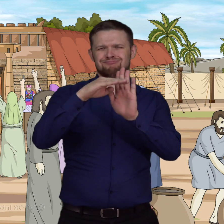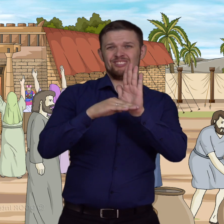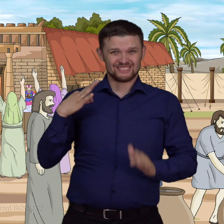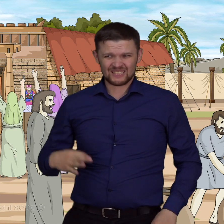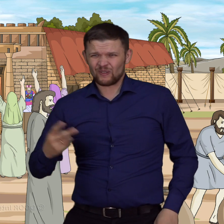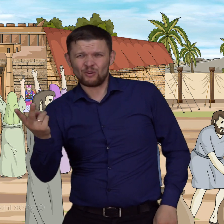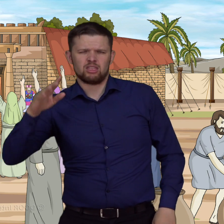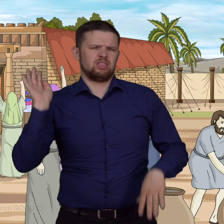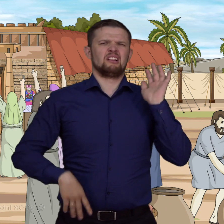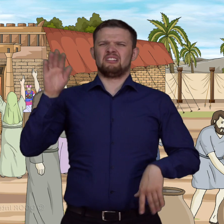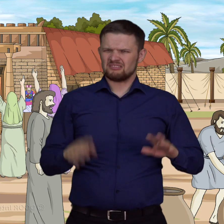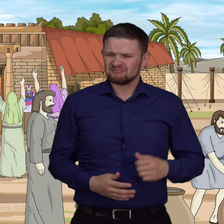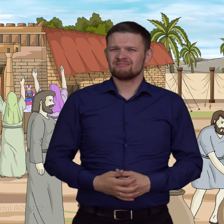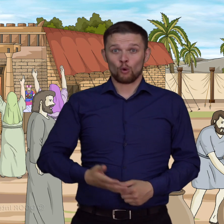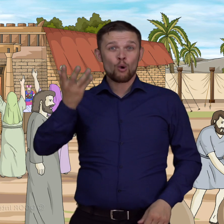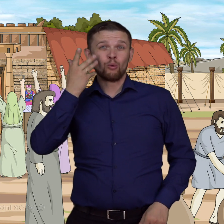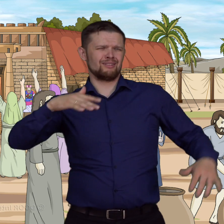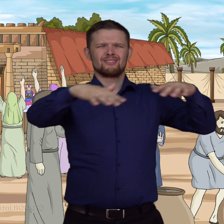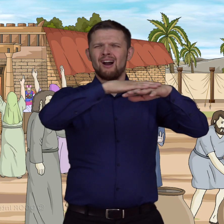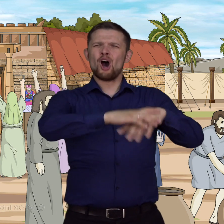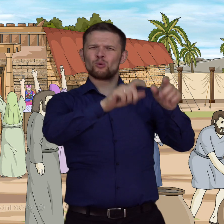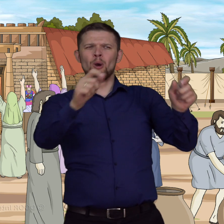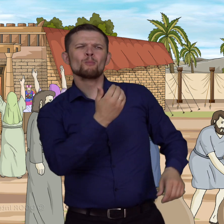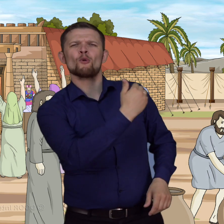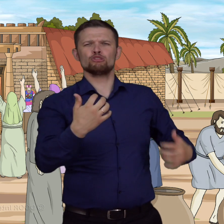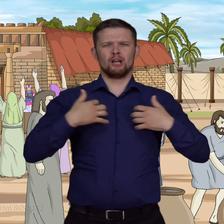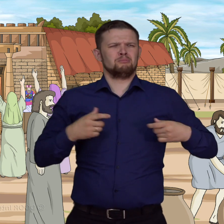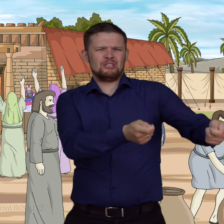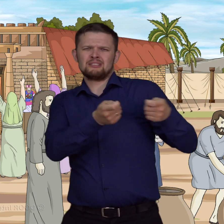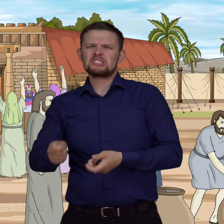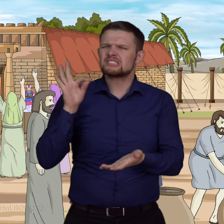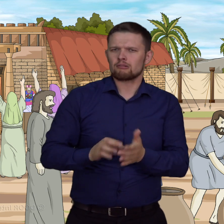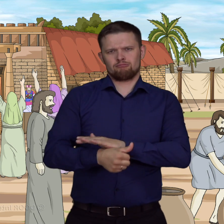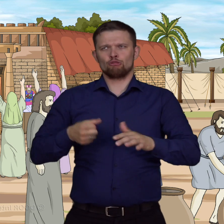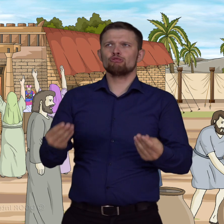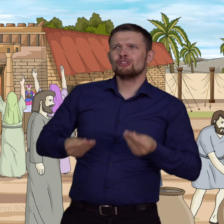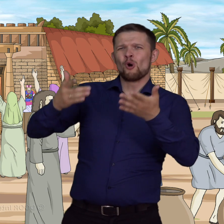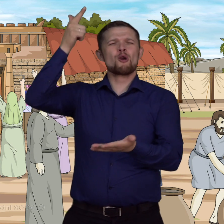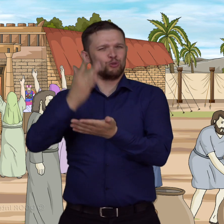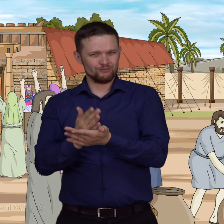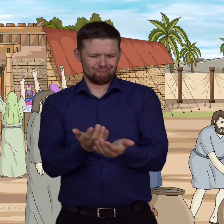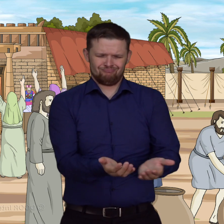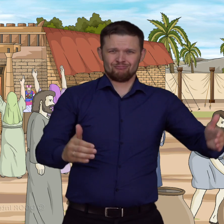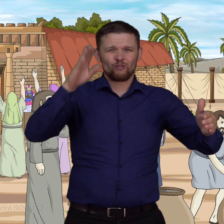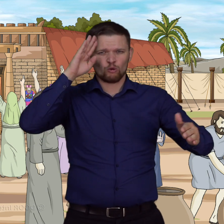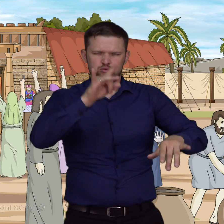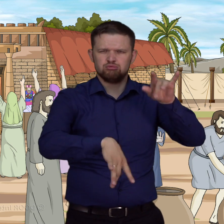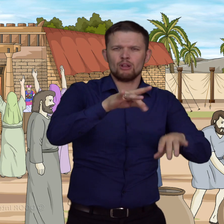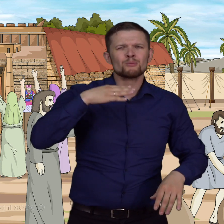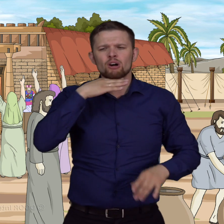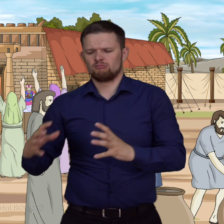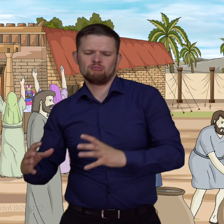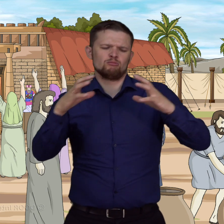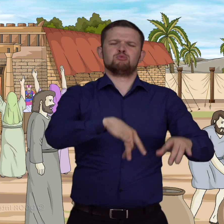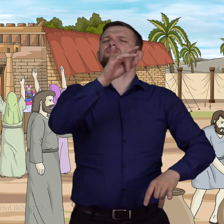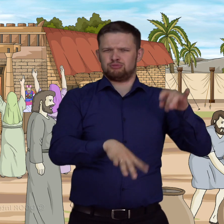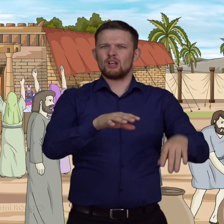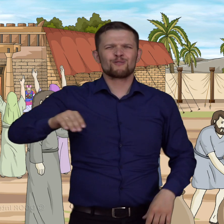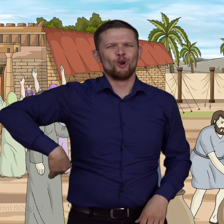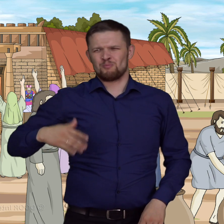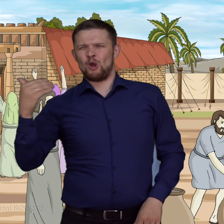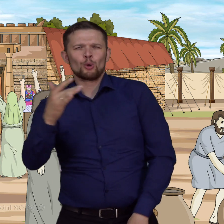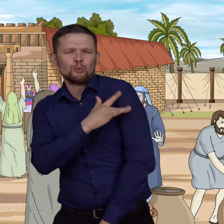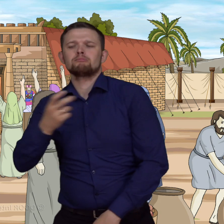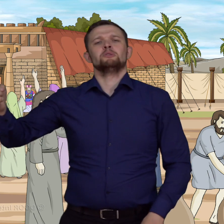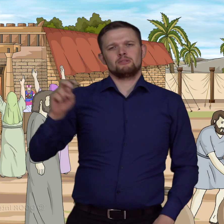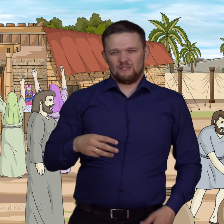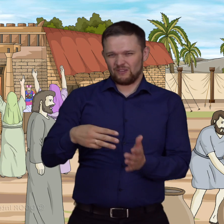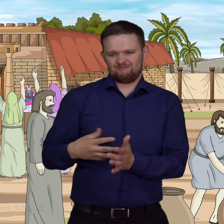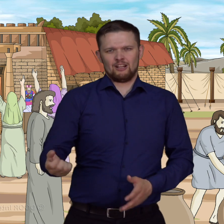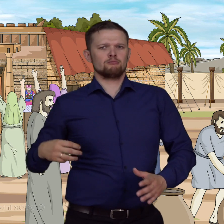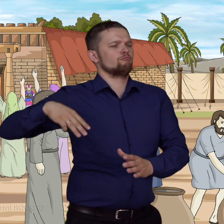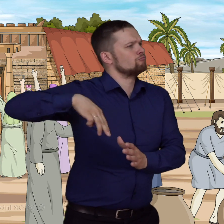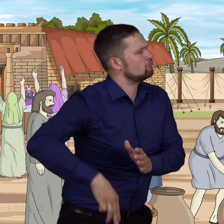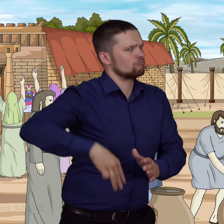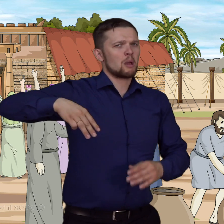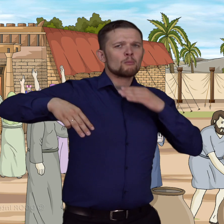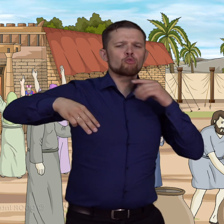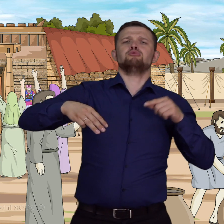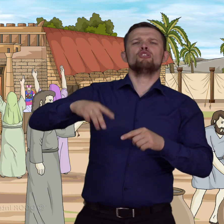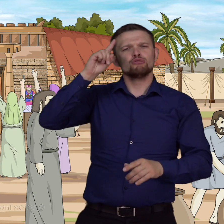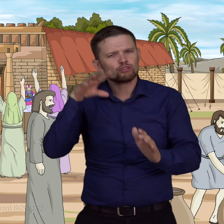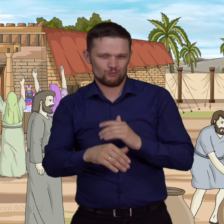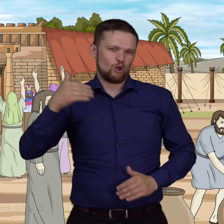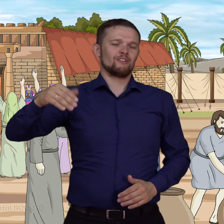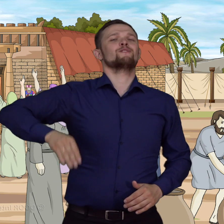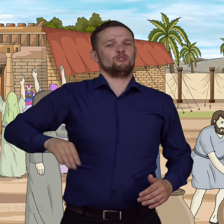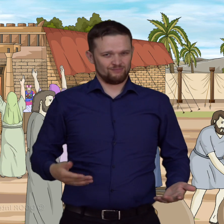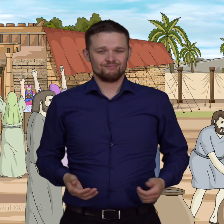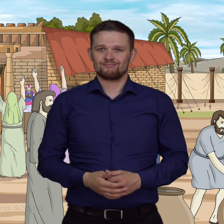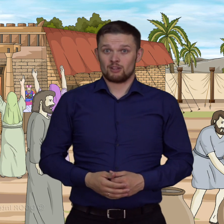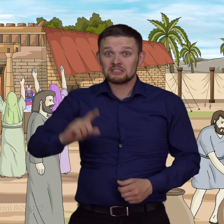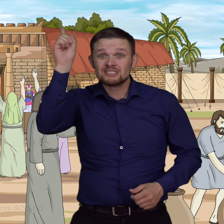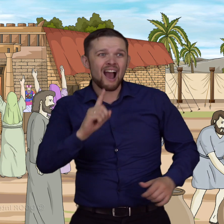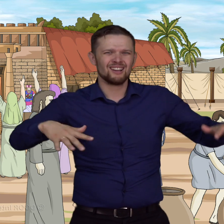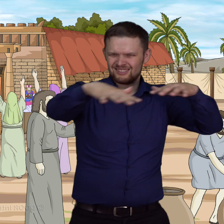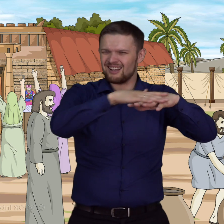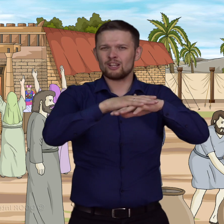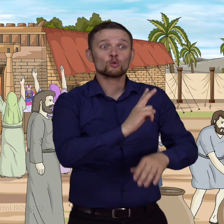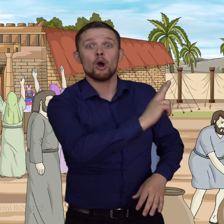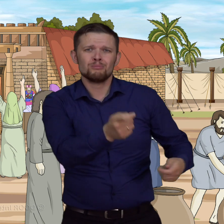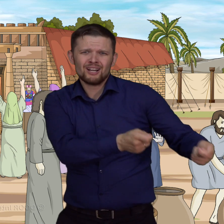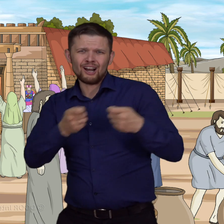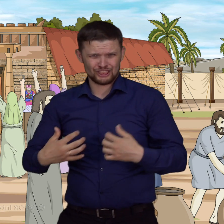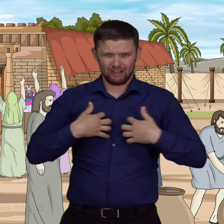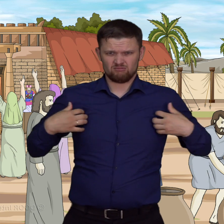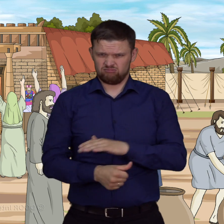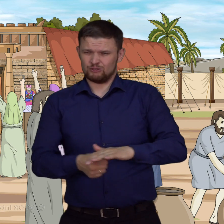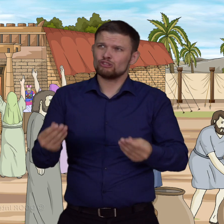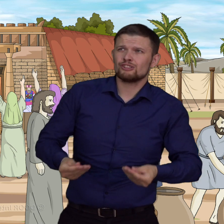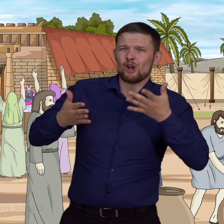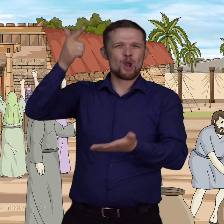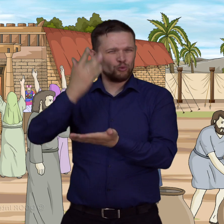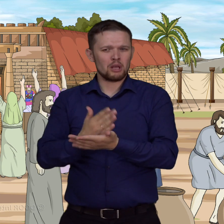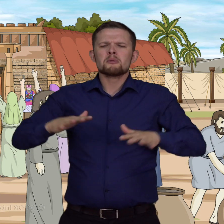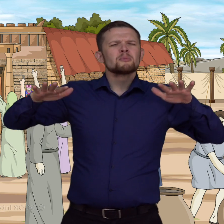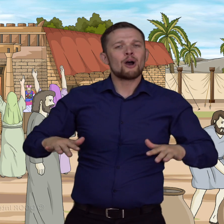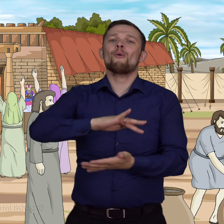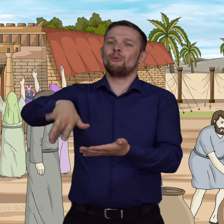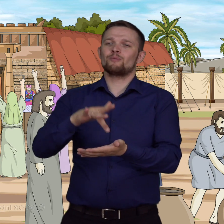When any man offered a sacrifice, the servant of the priest would come with a three-pronged meat fork while the meat was boiling and plunge it into the pan or kettle or cauldron or cooking pot.